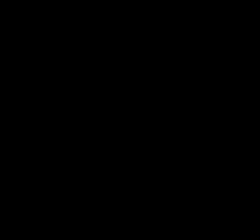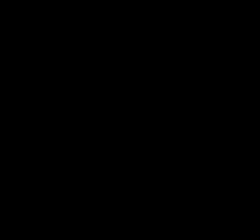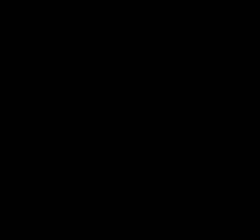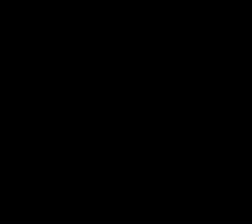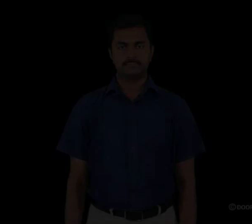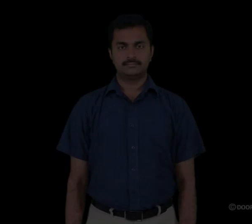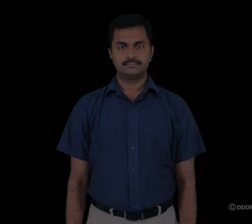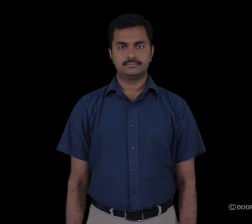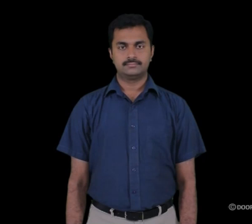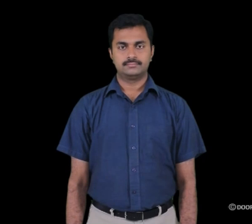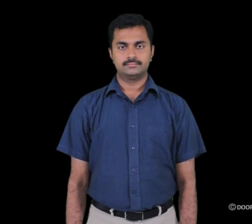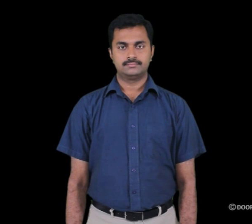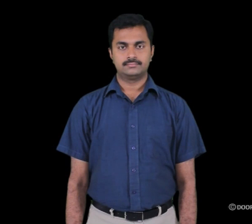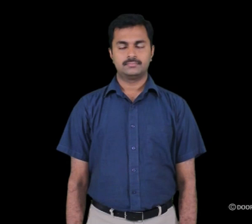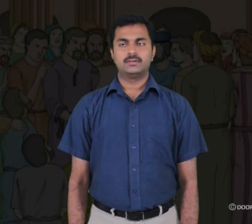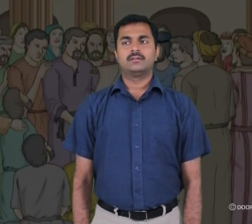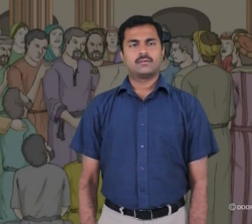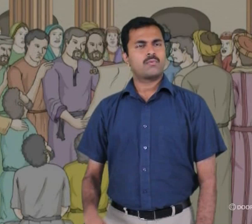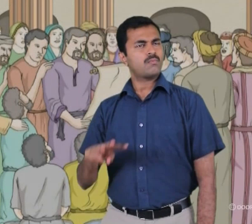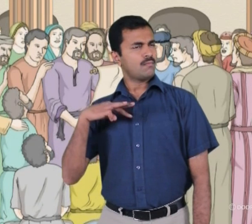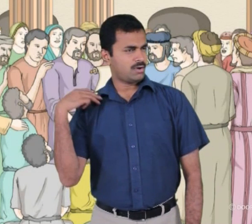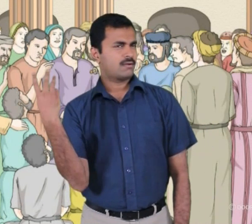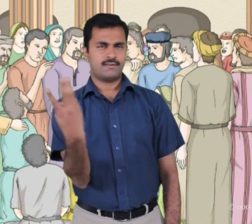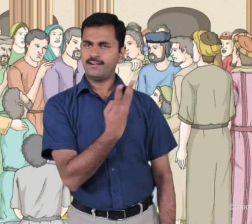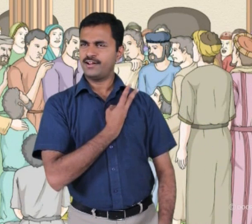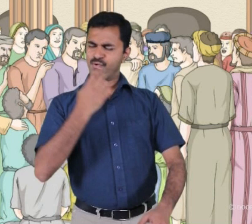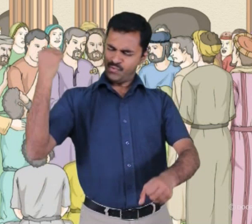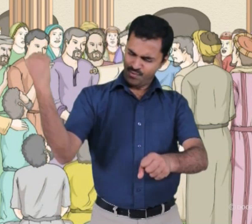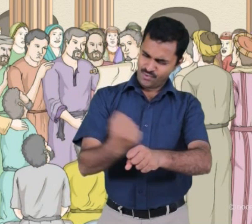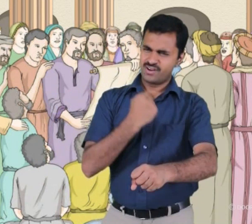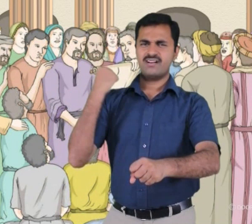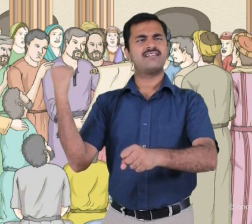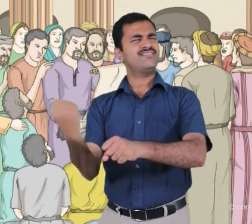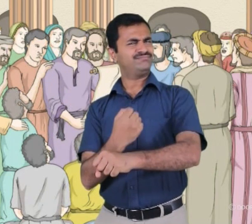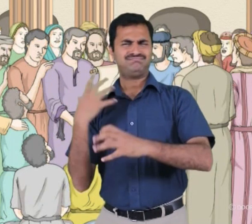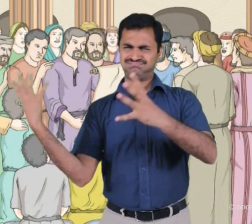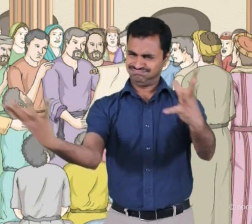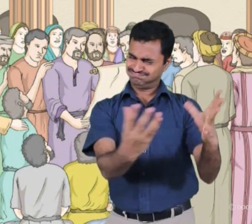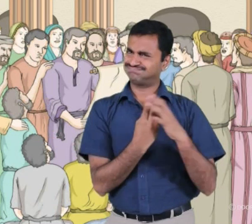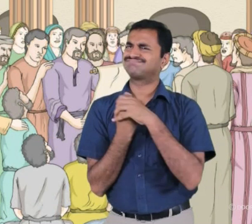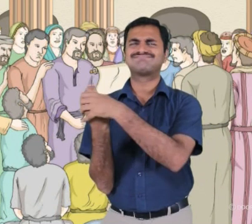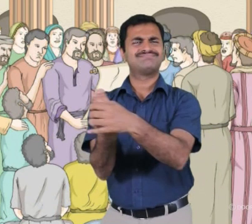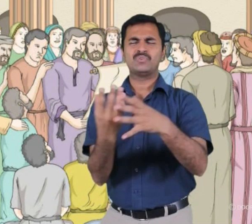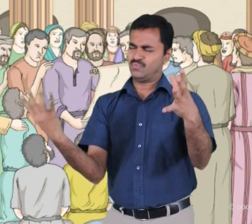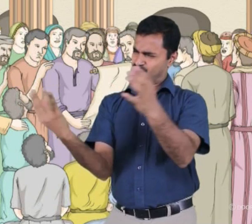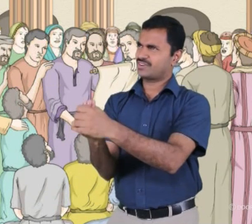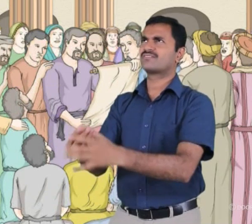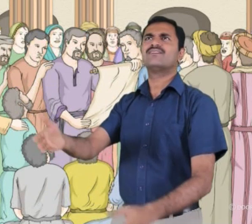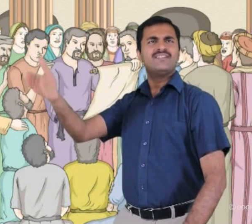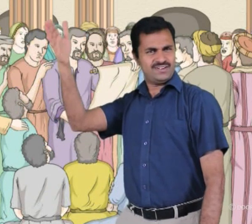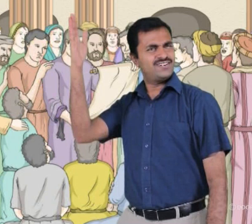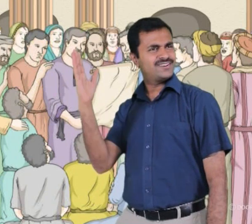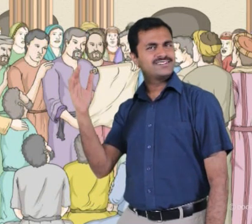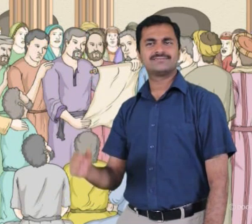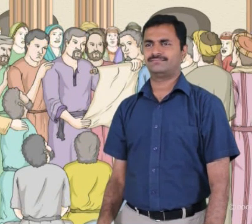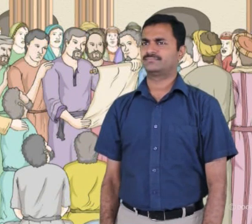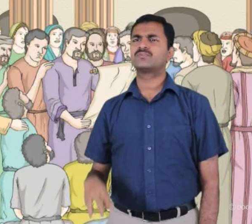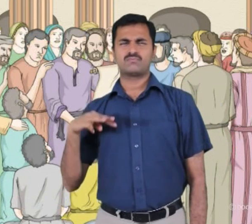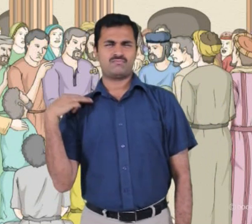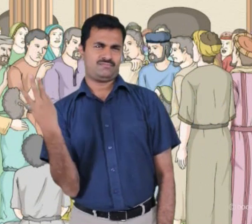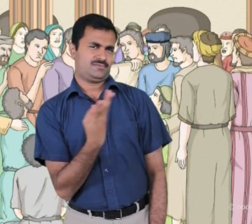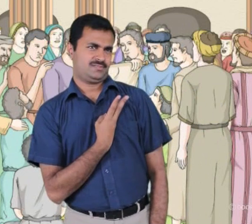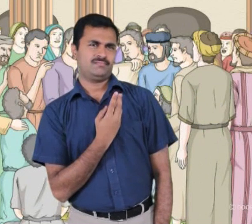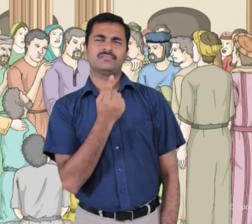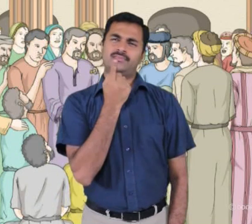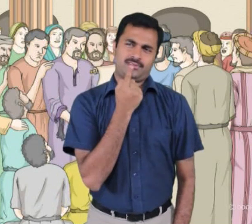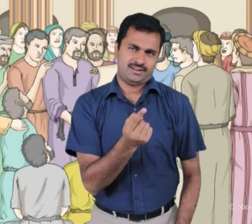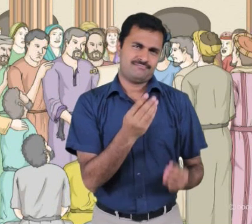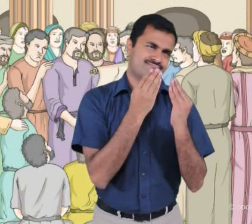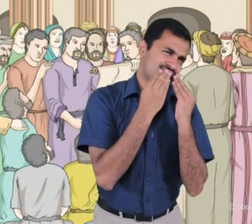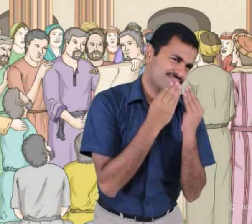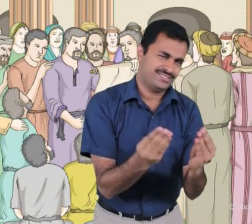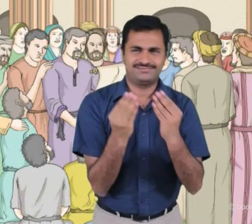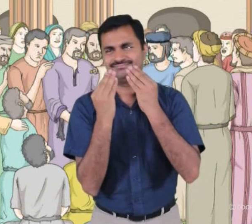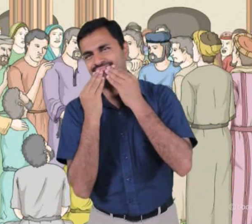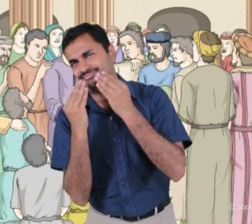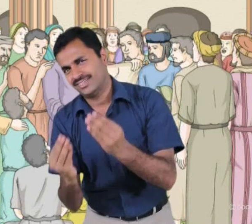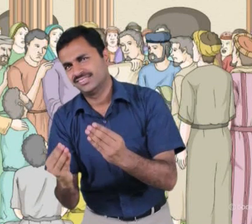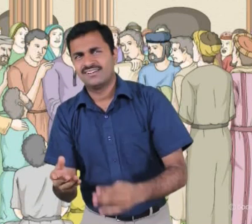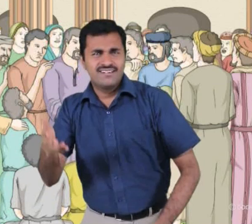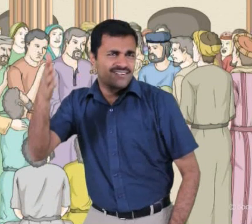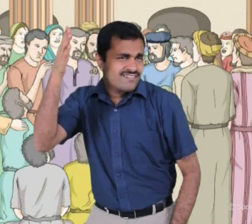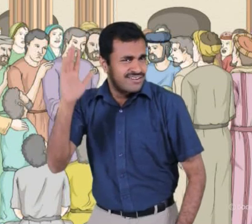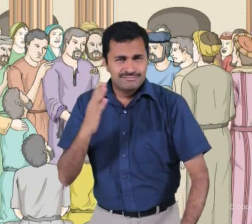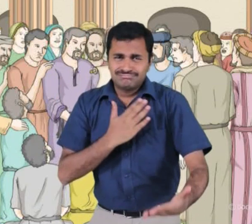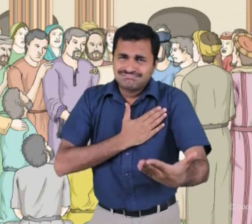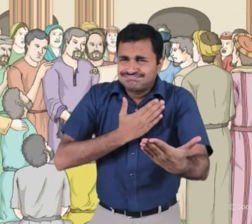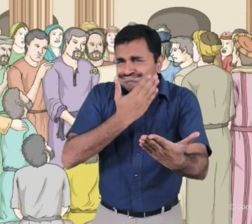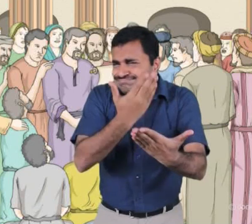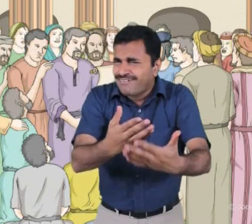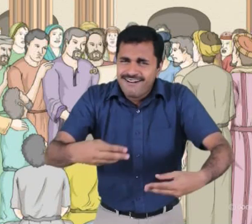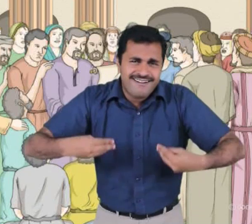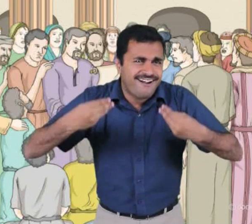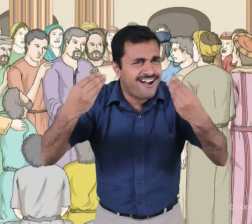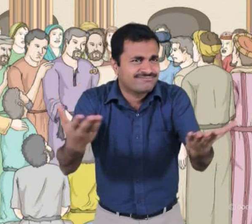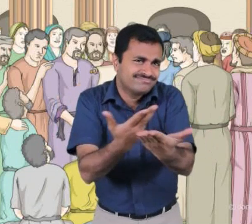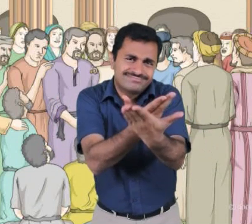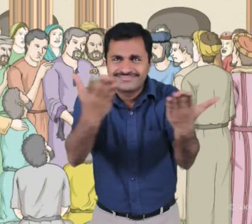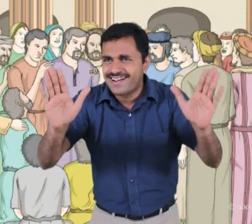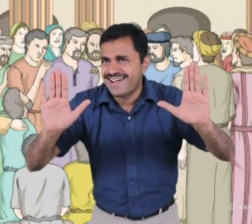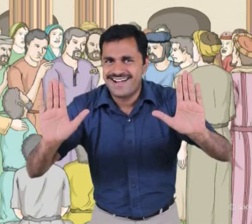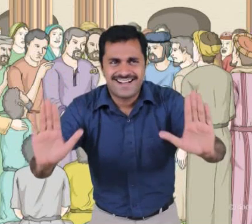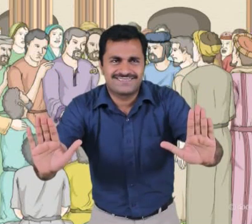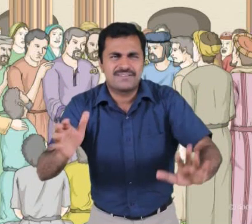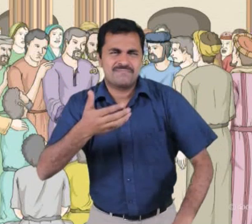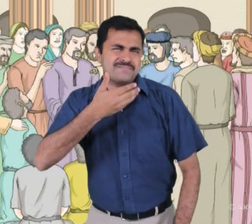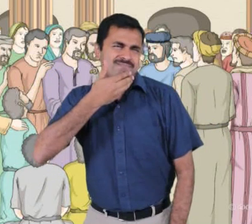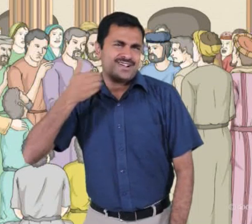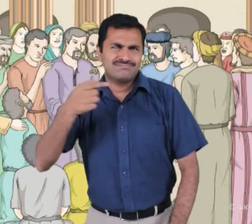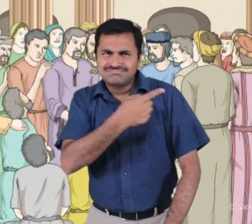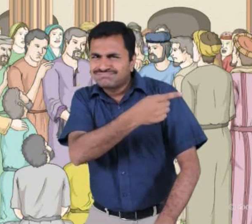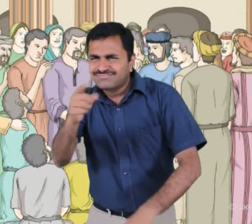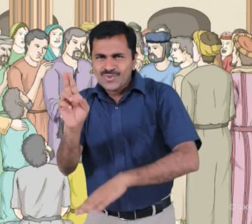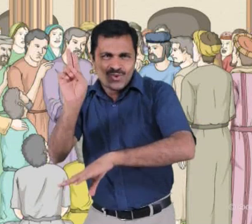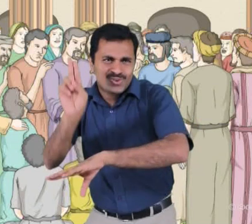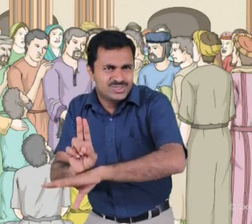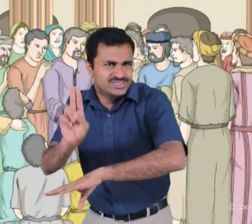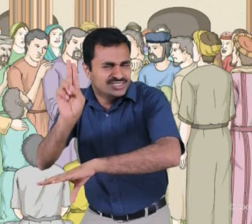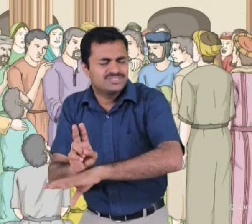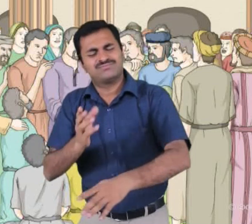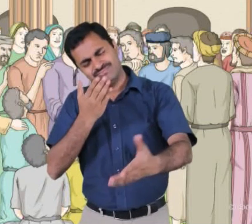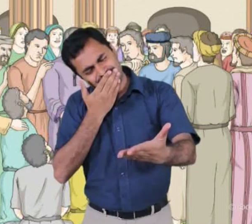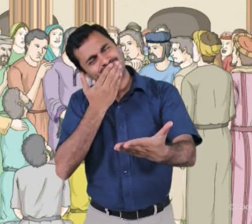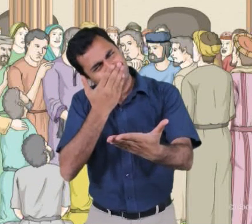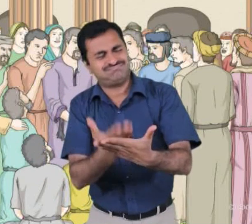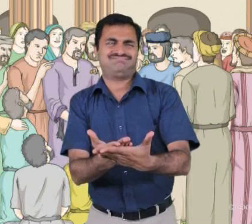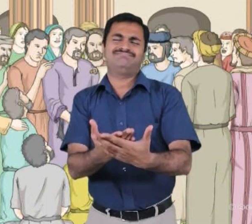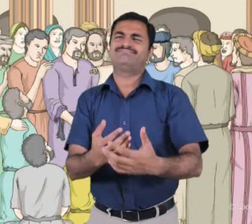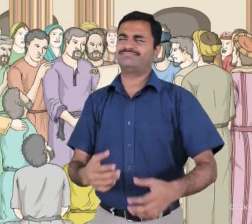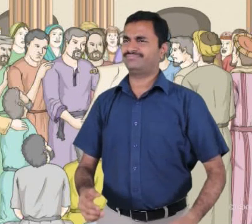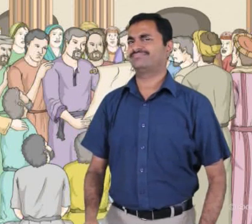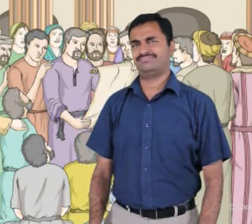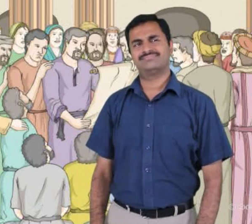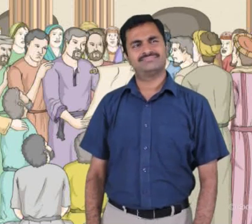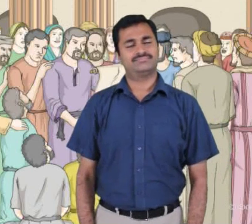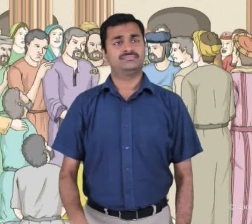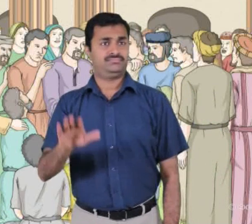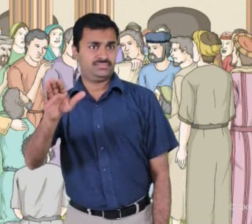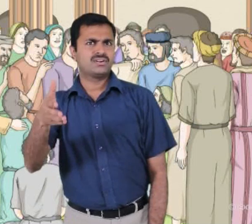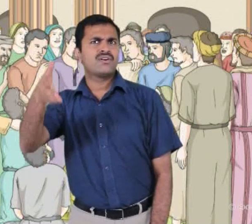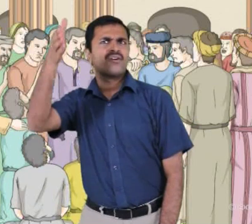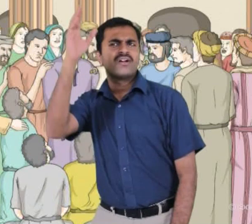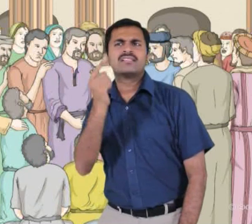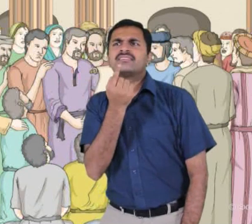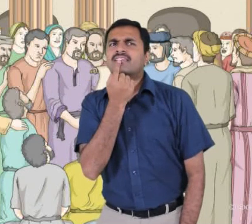As God’s fellow workers, then, we urge you not to receive God’s grace in vain.